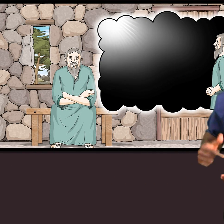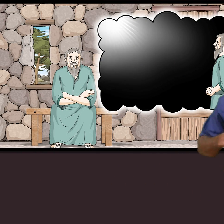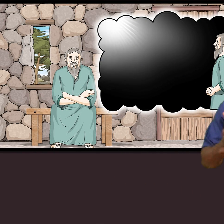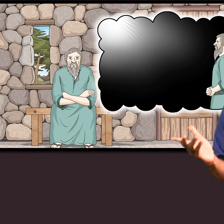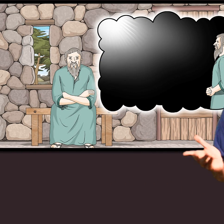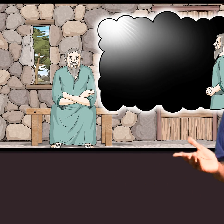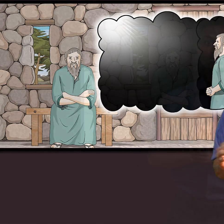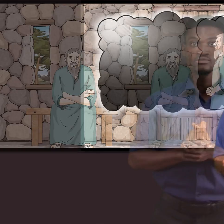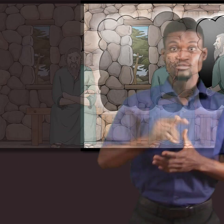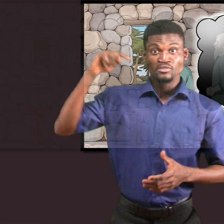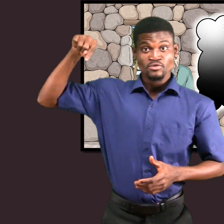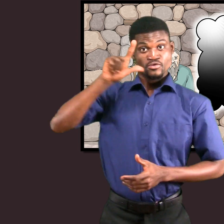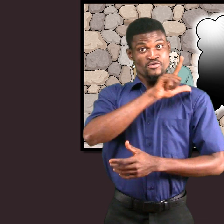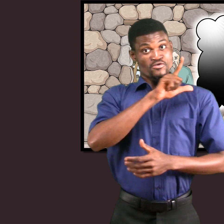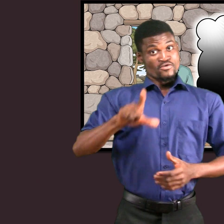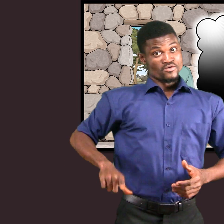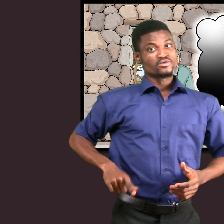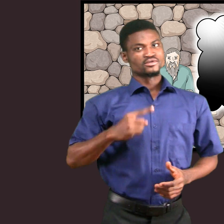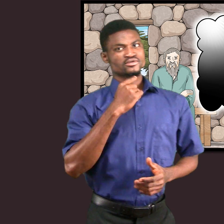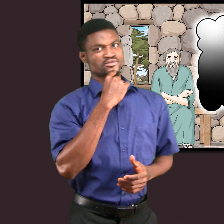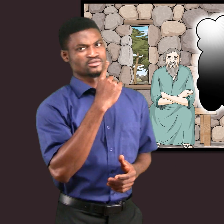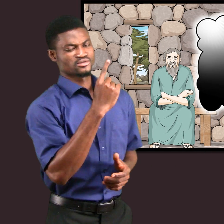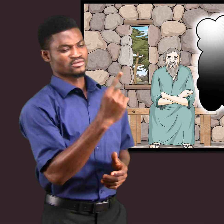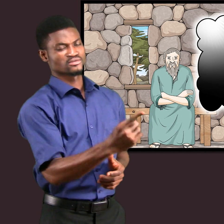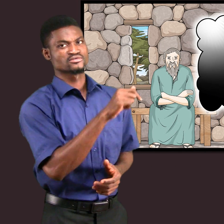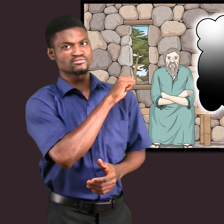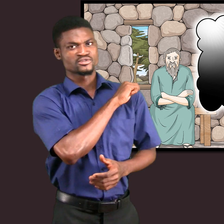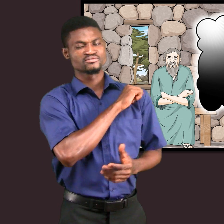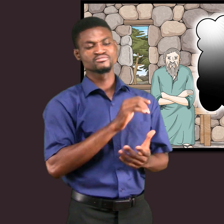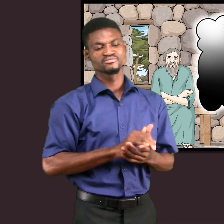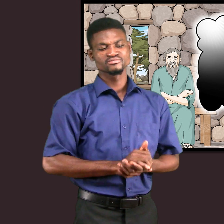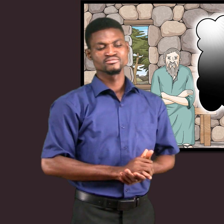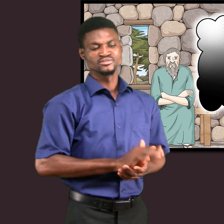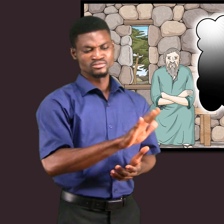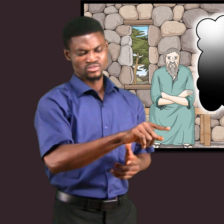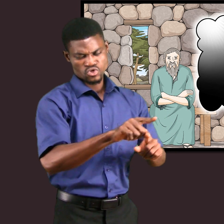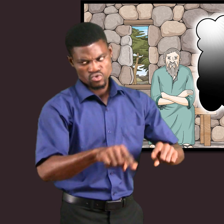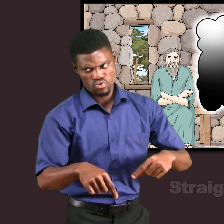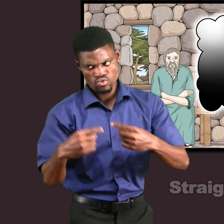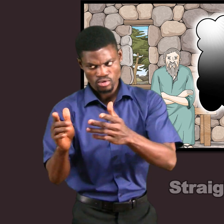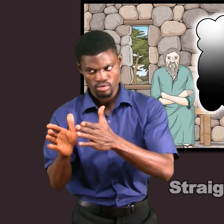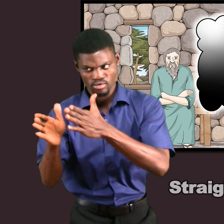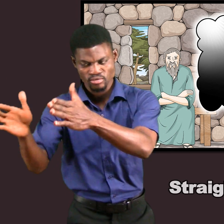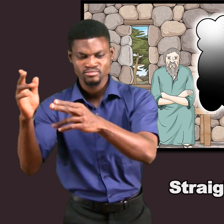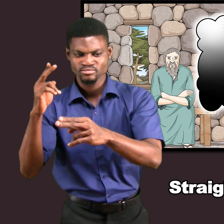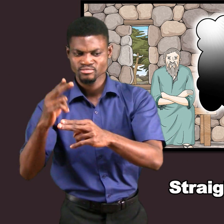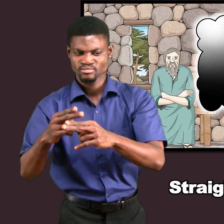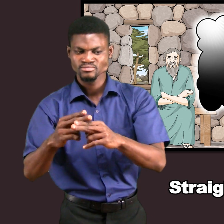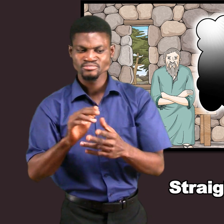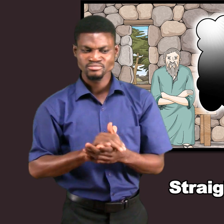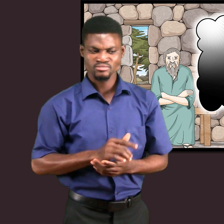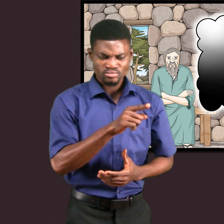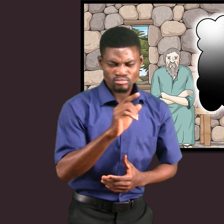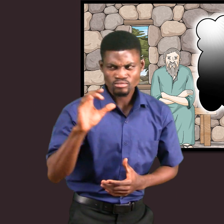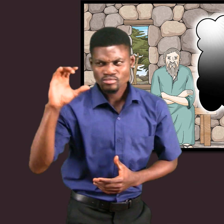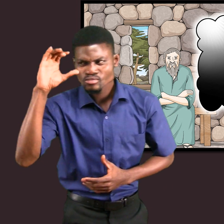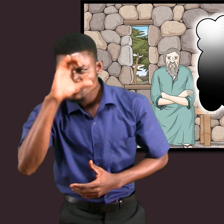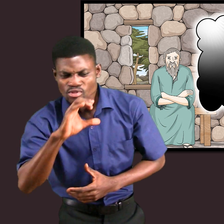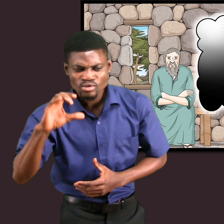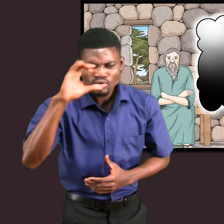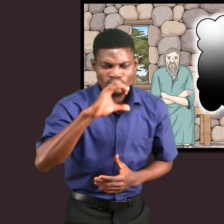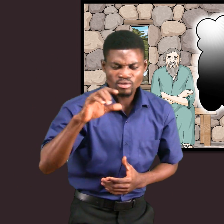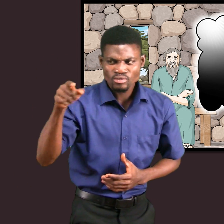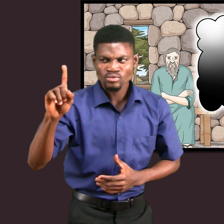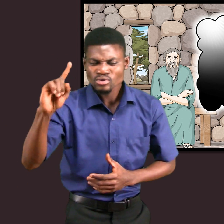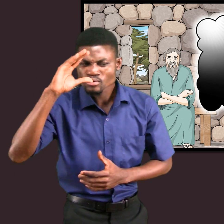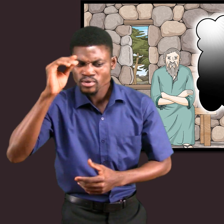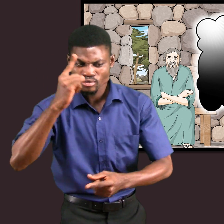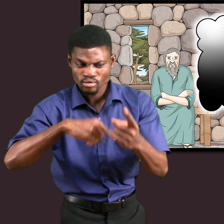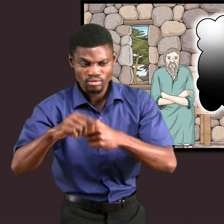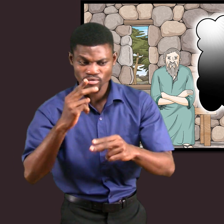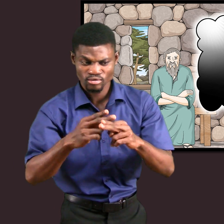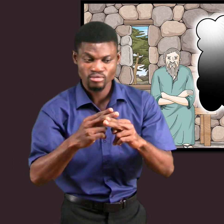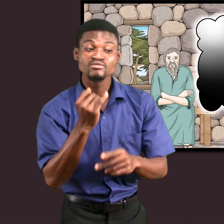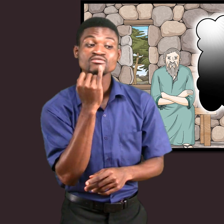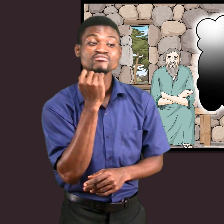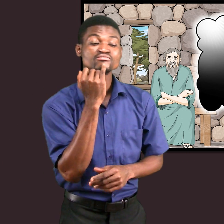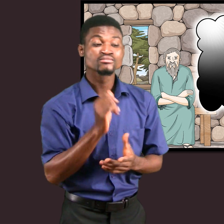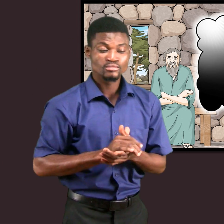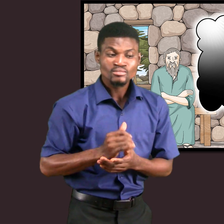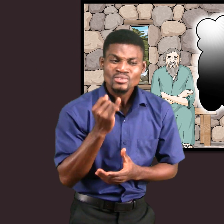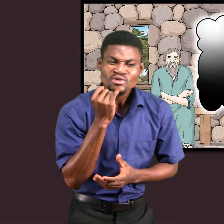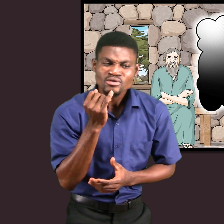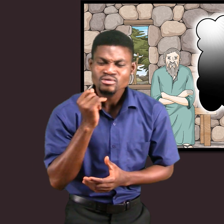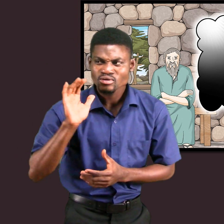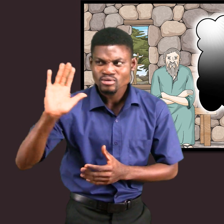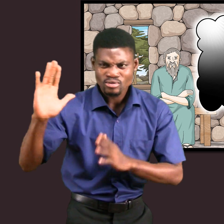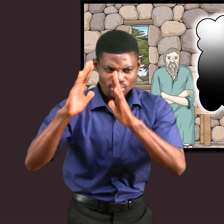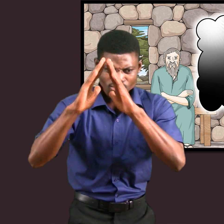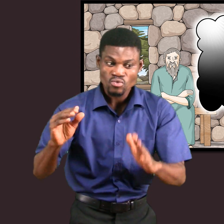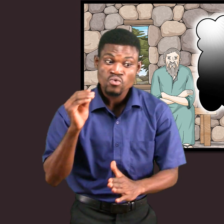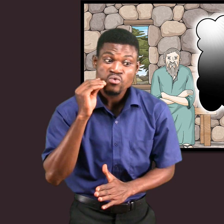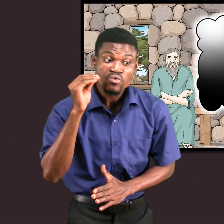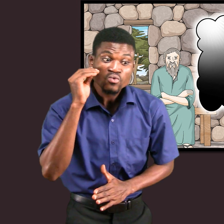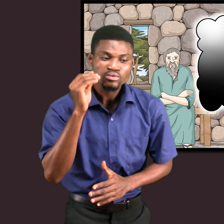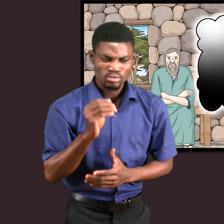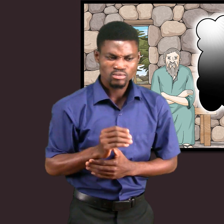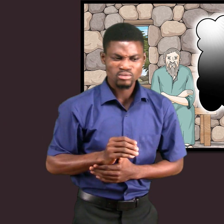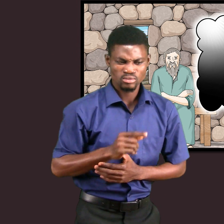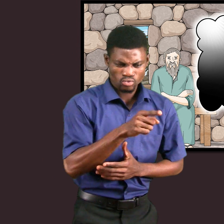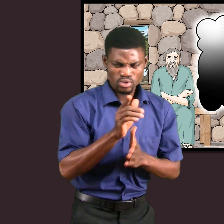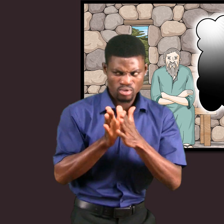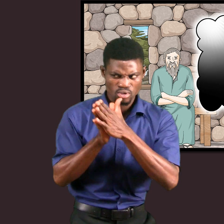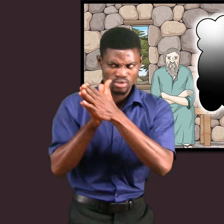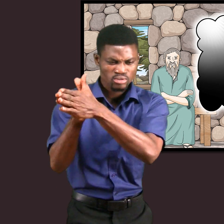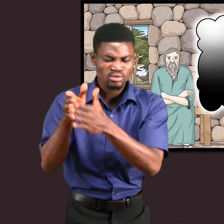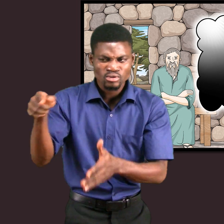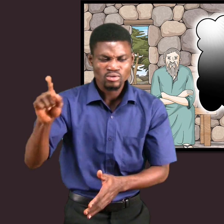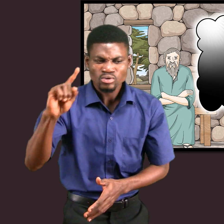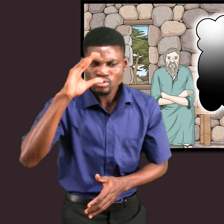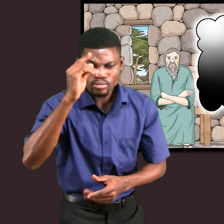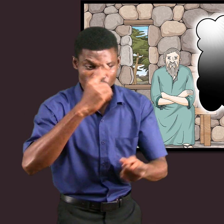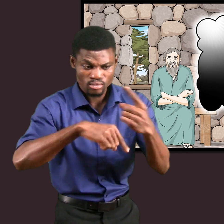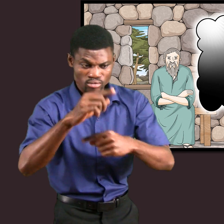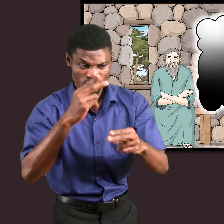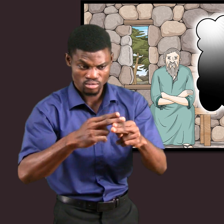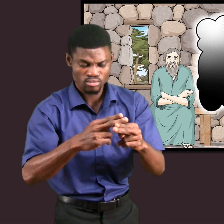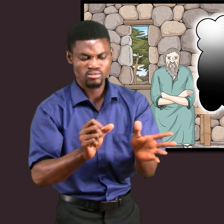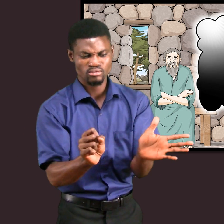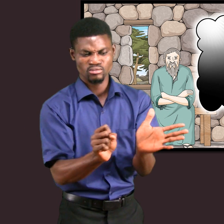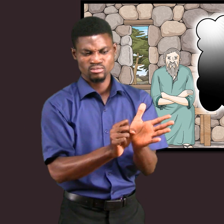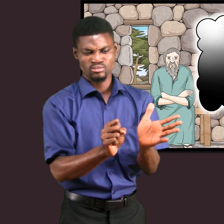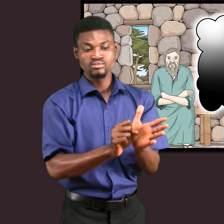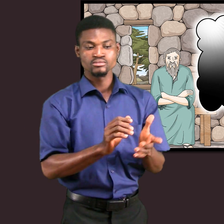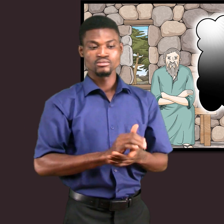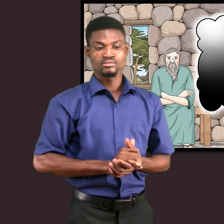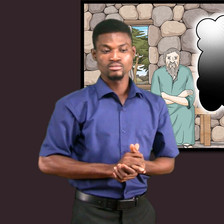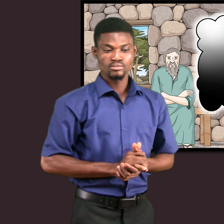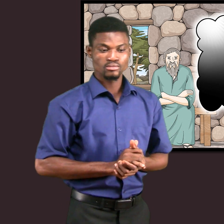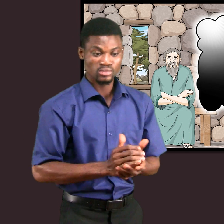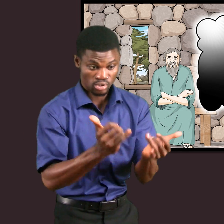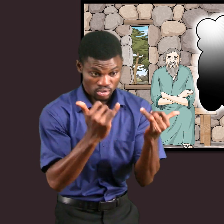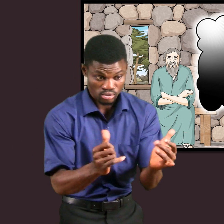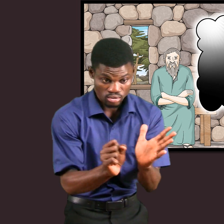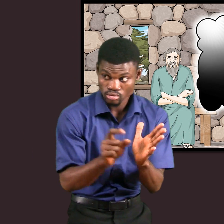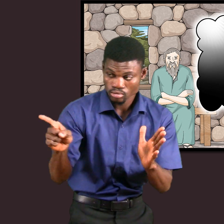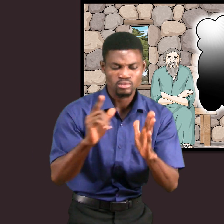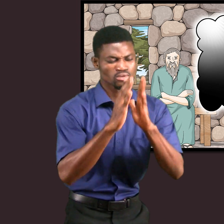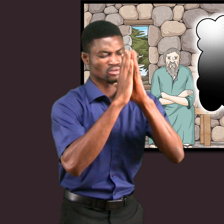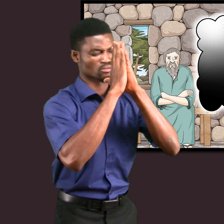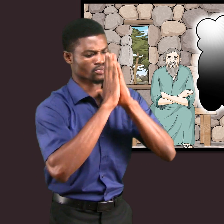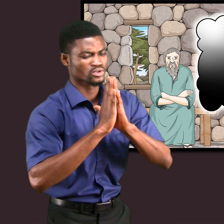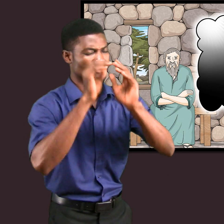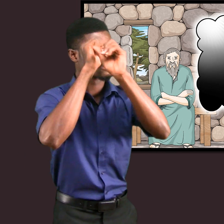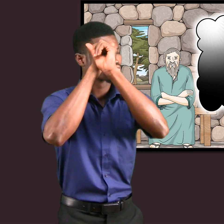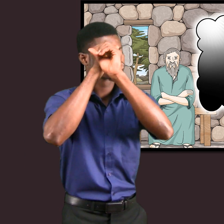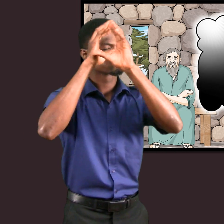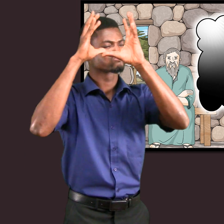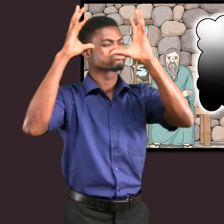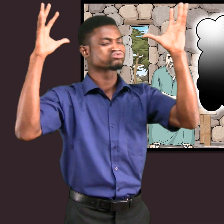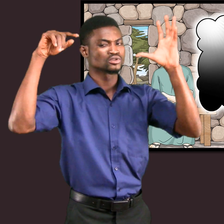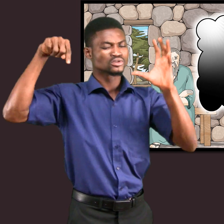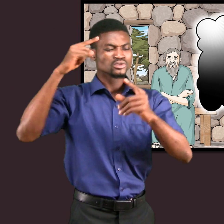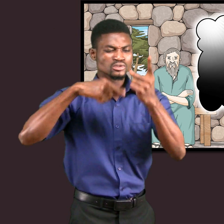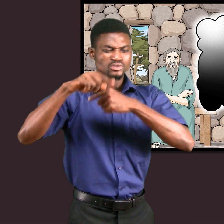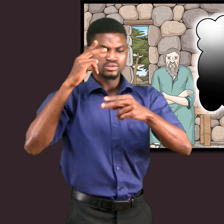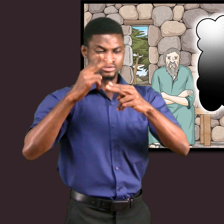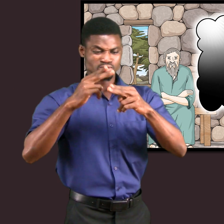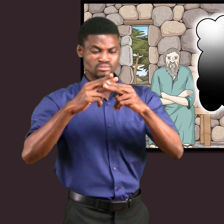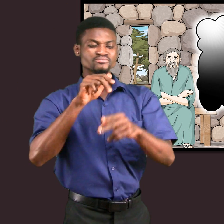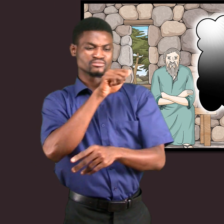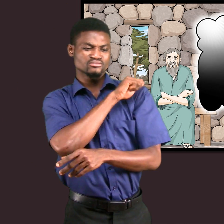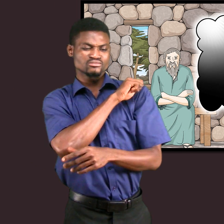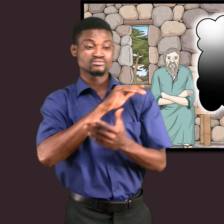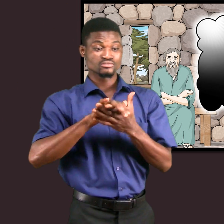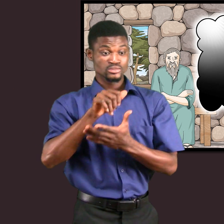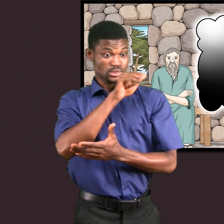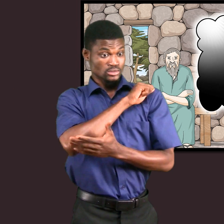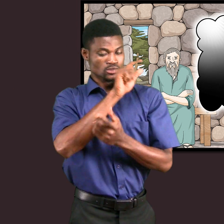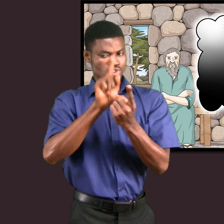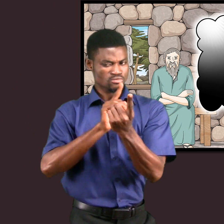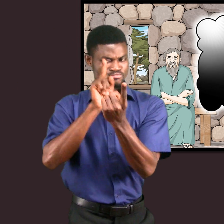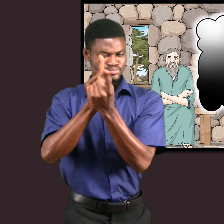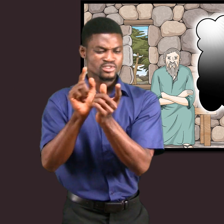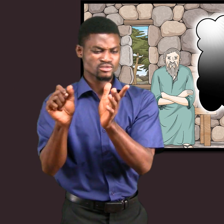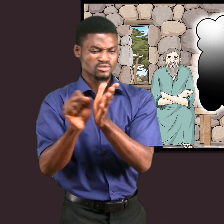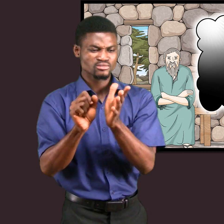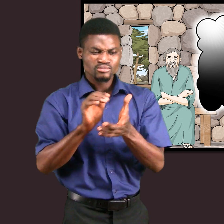“Go to the house of Judas on Straight Street and ask for a man from Tarsus named Saul, for he is praying.